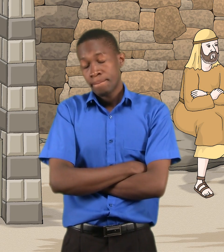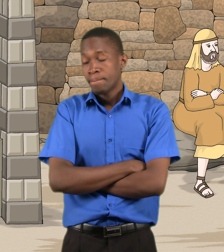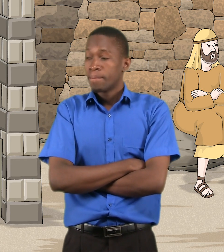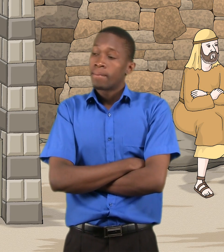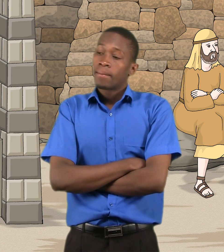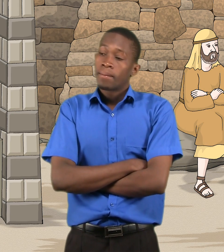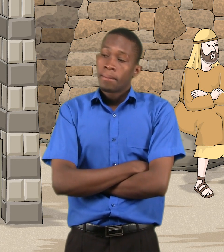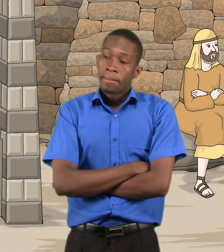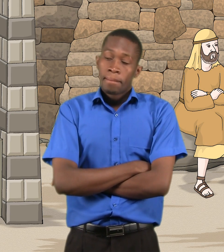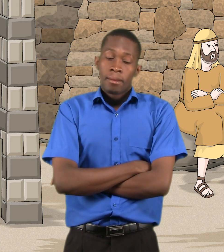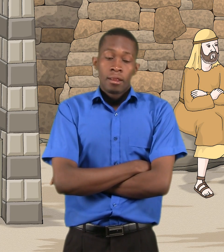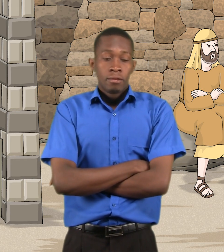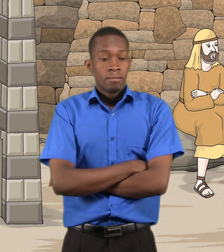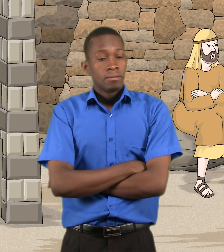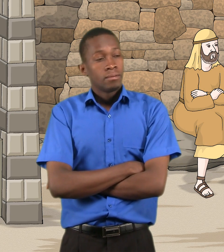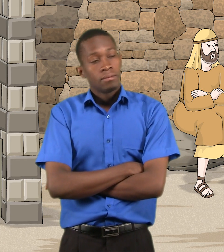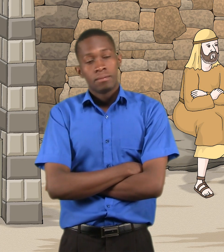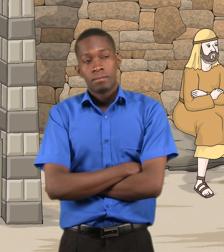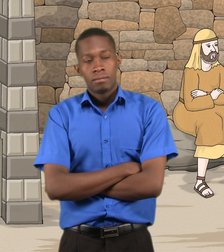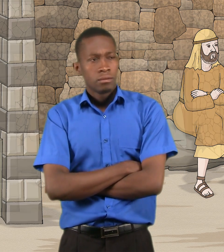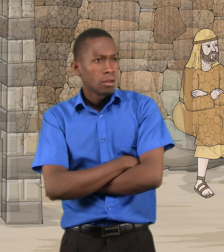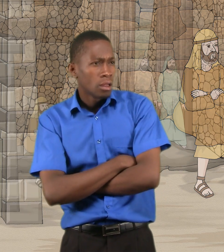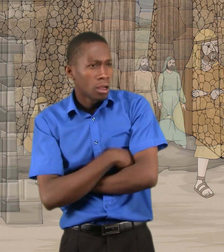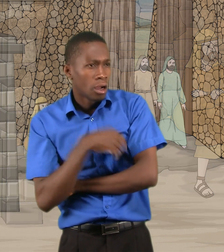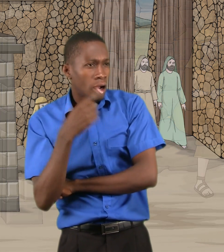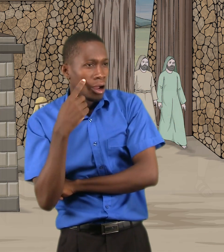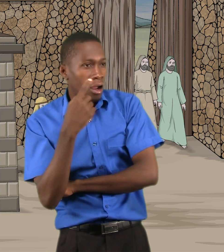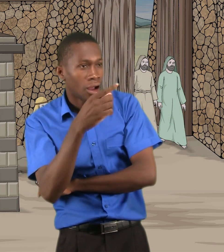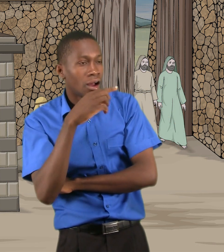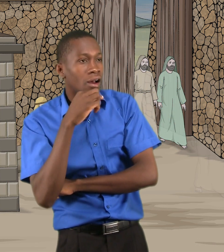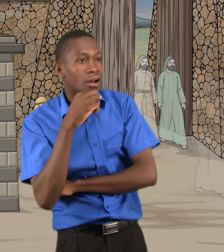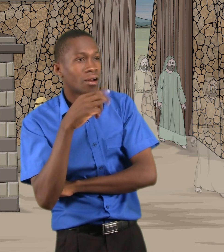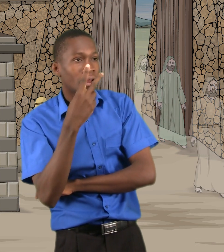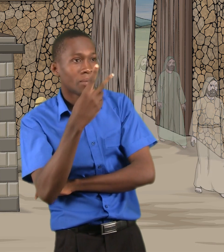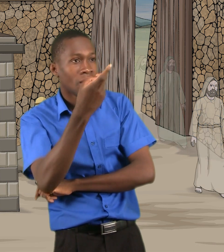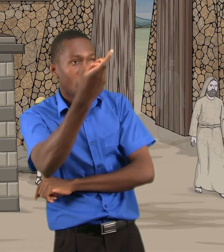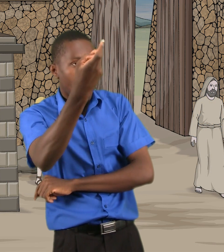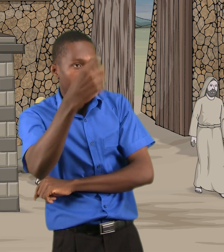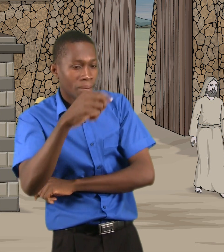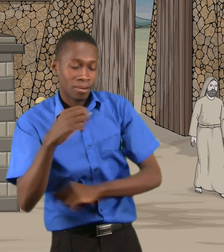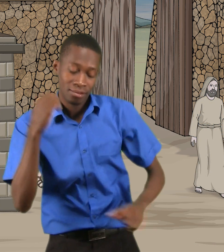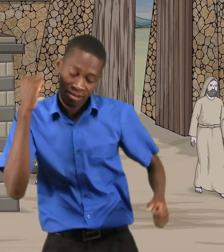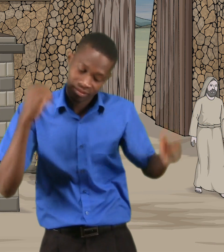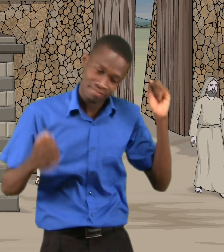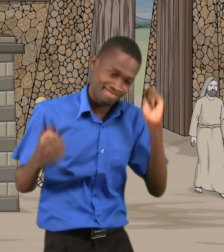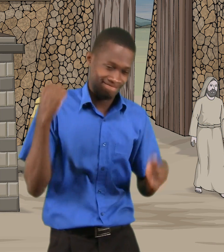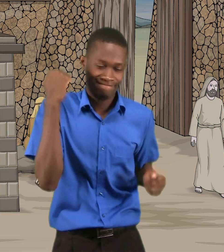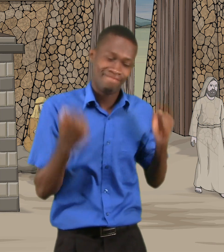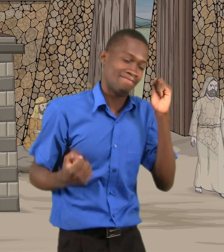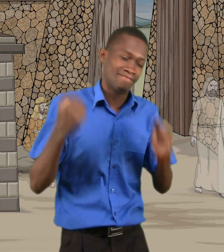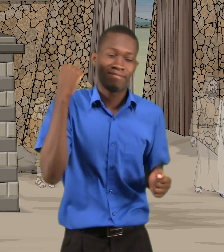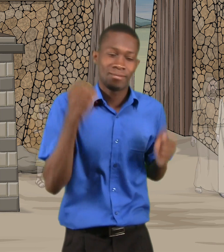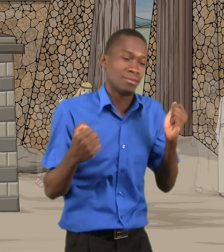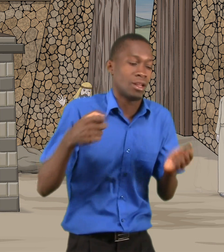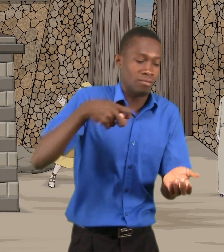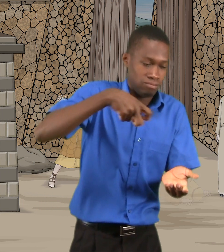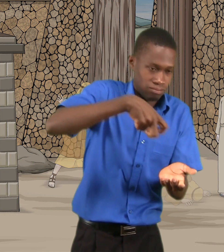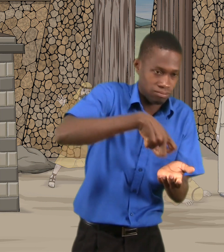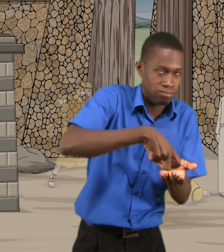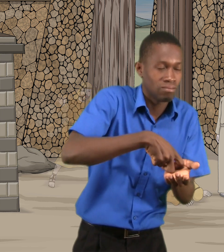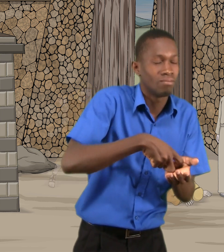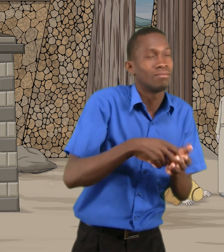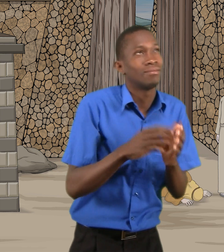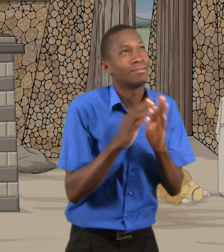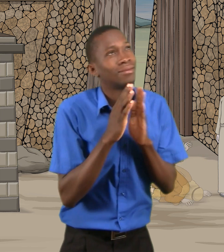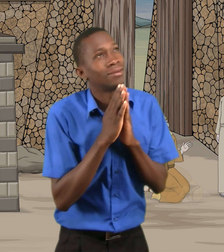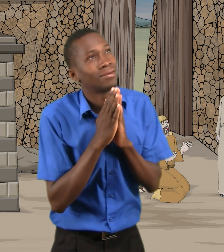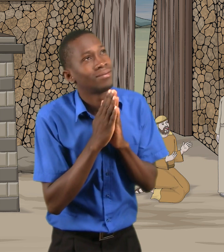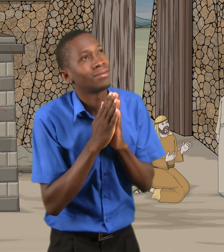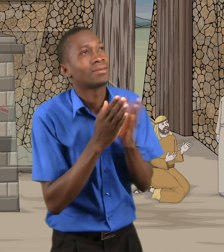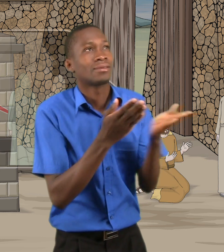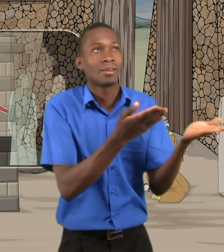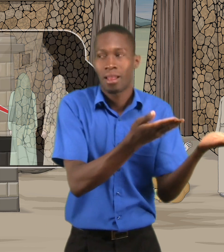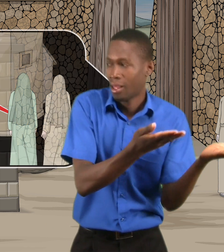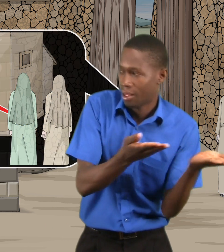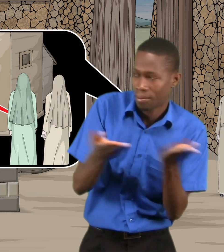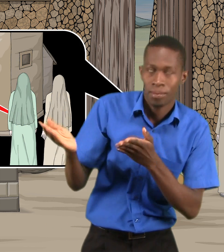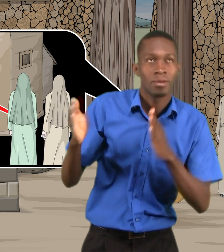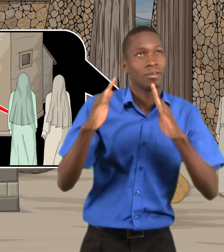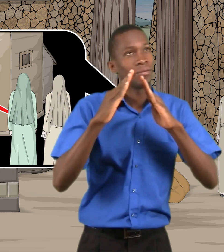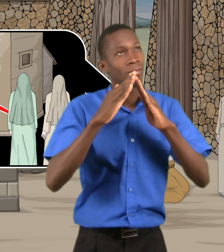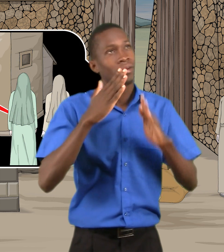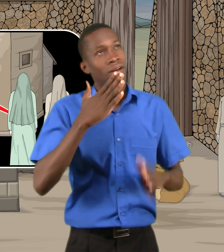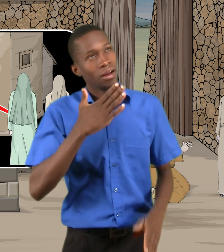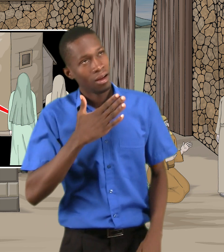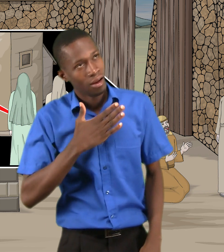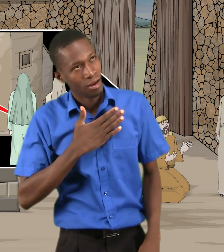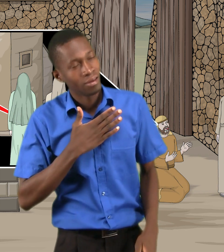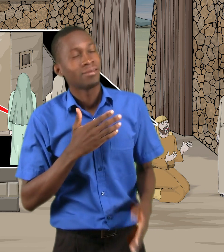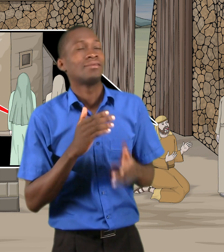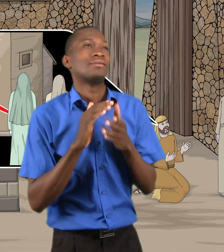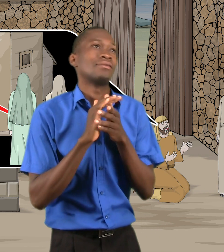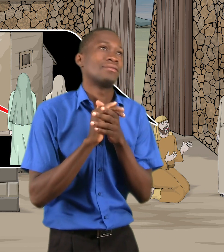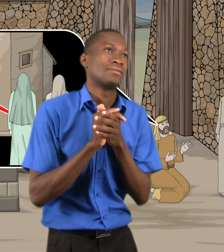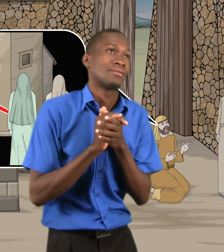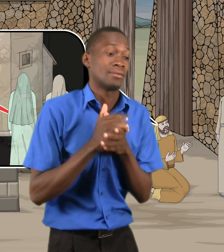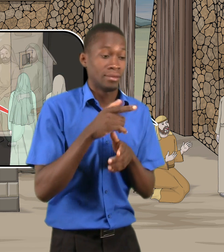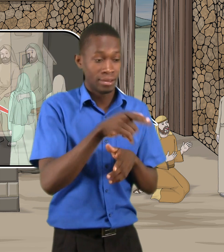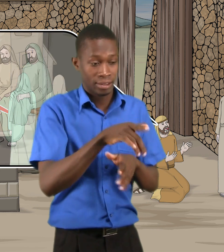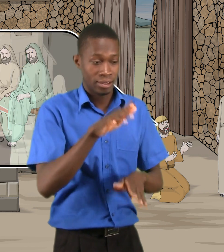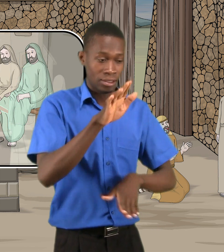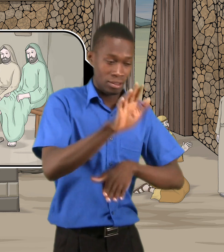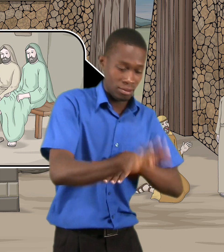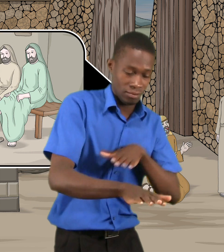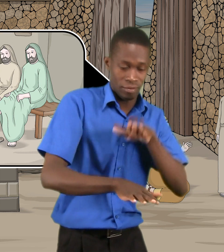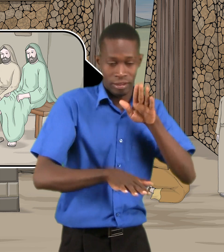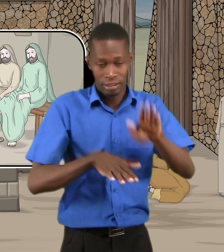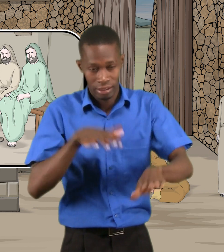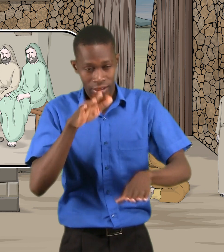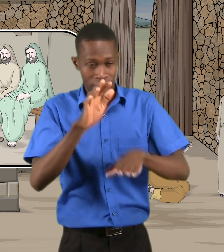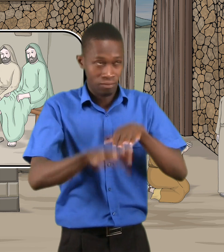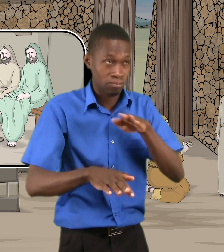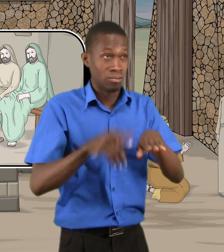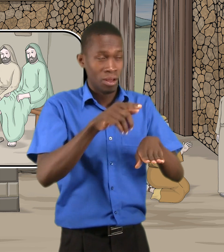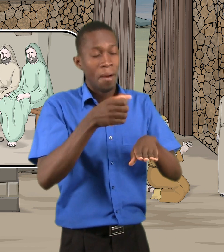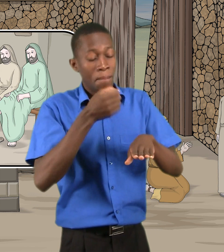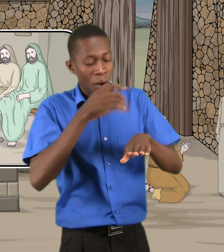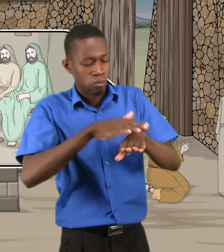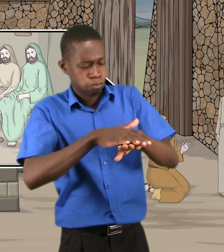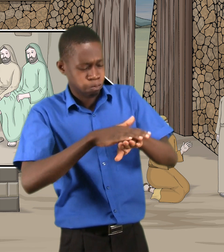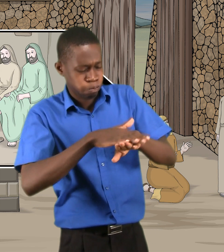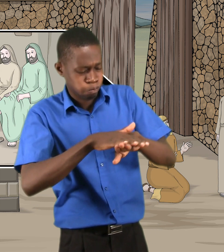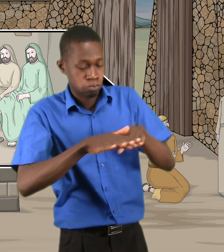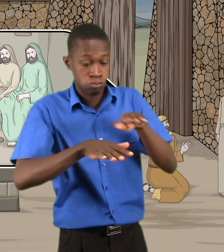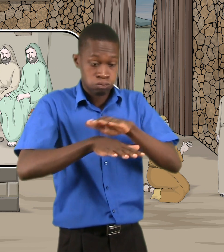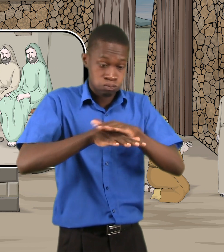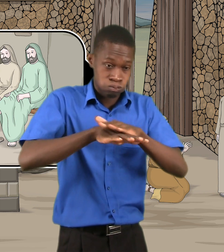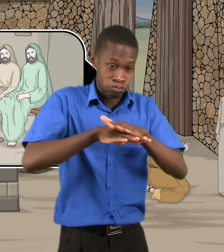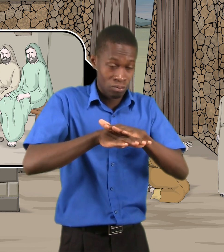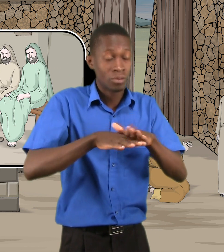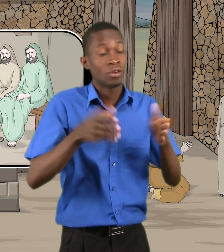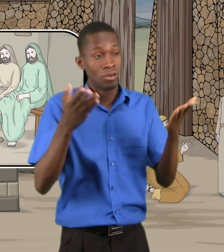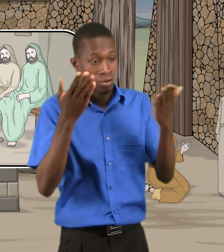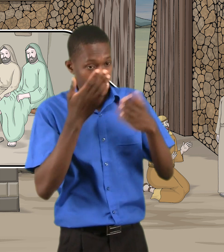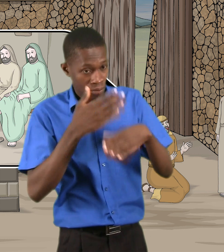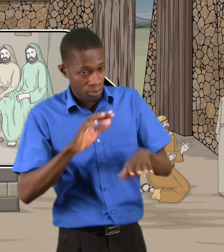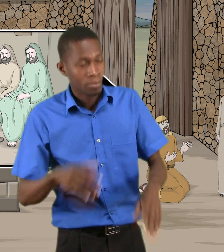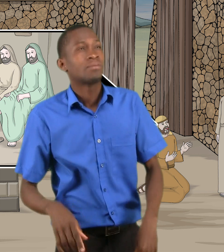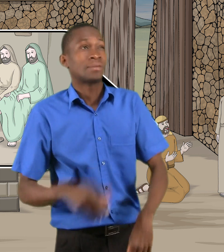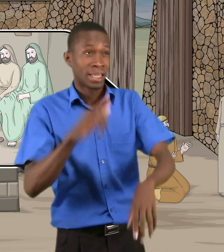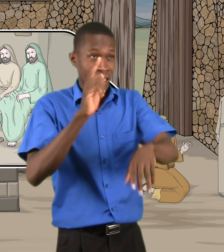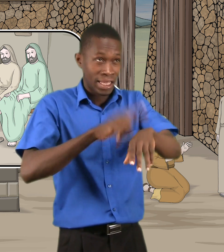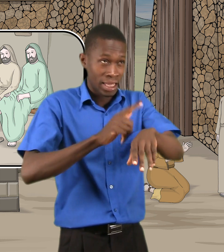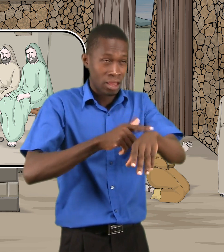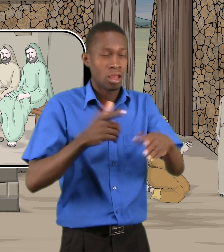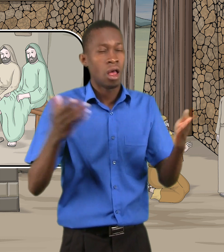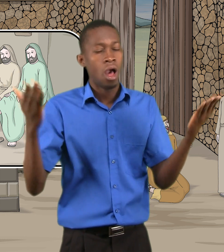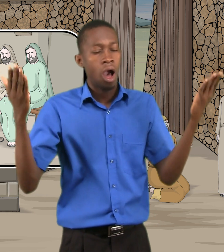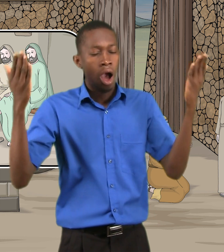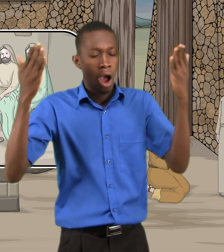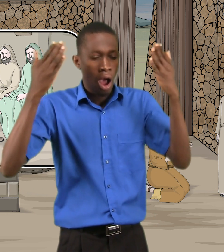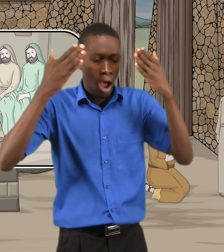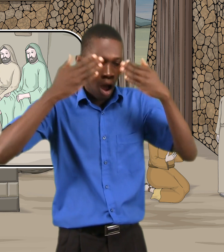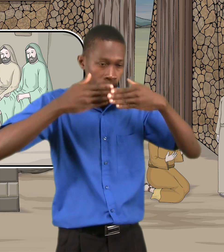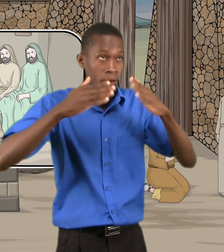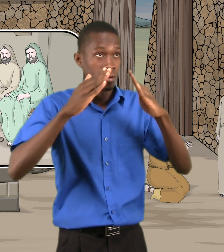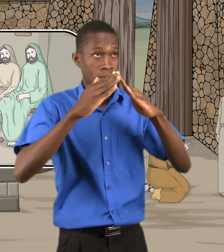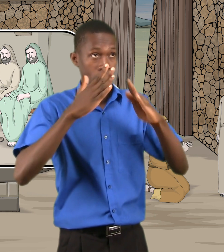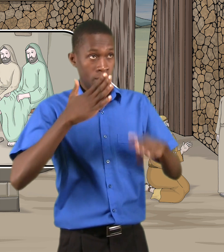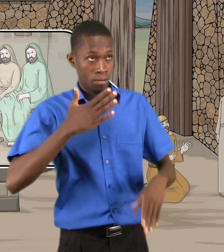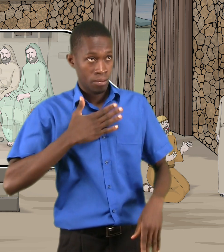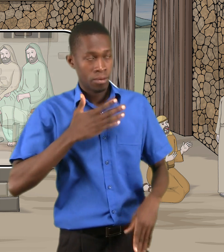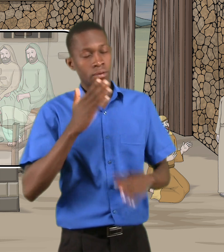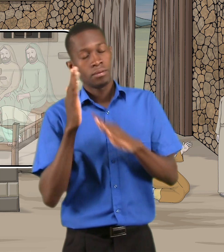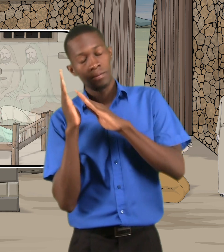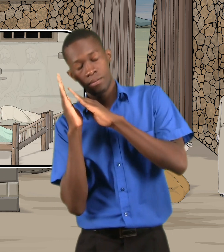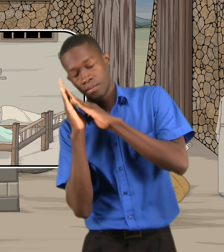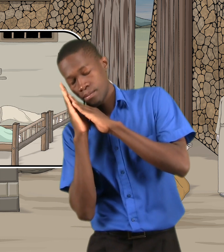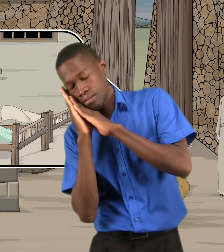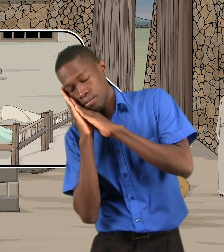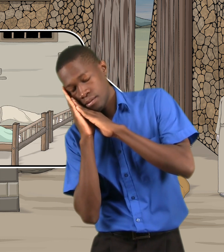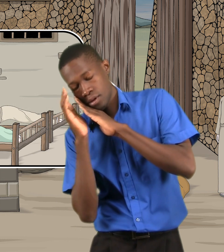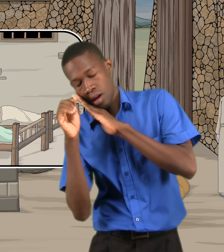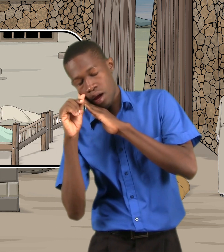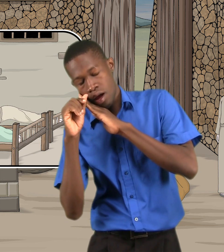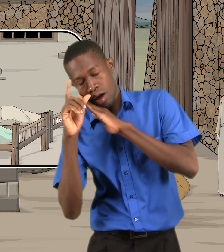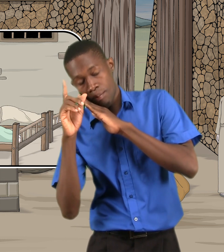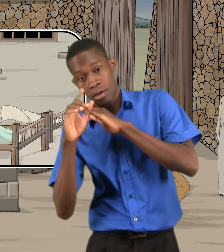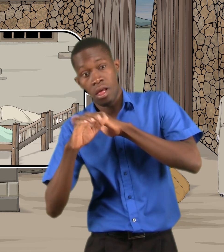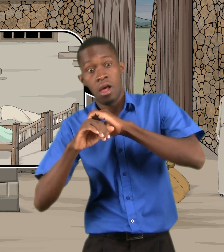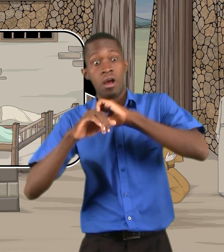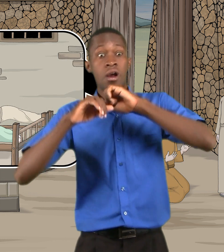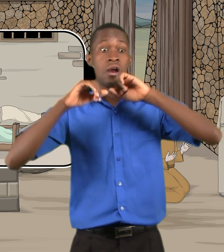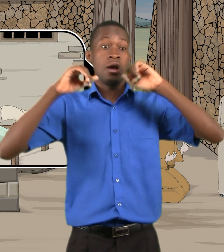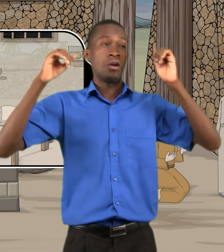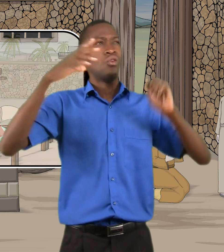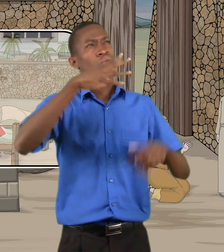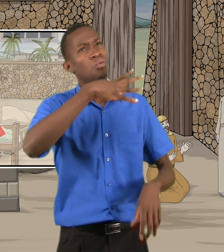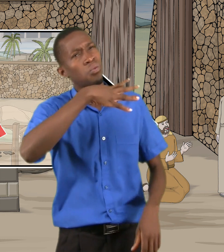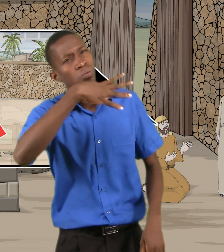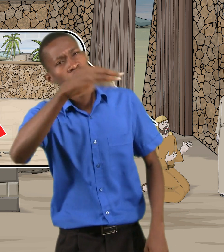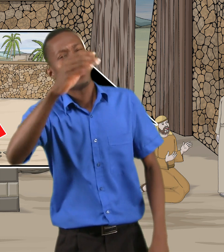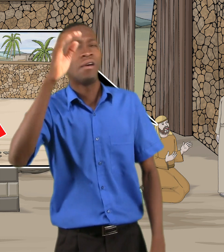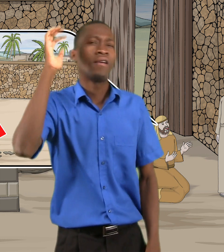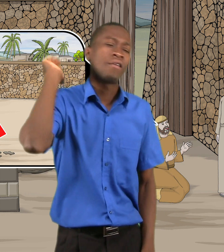When Lot saw them, he got up to meet them, bowed facedown, and said, “My lords, please turn aside into the house of your servant; wash your feet and spend the night.